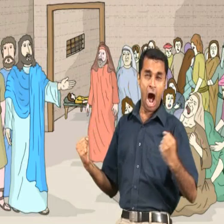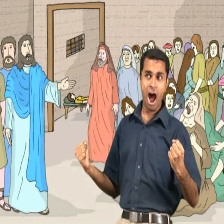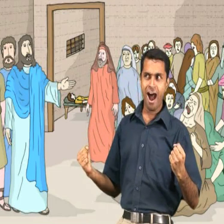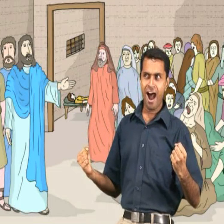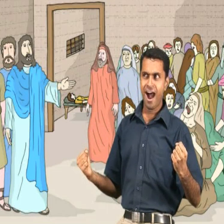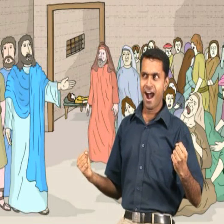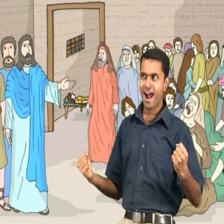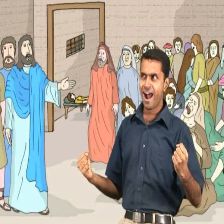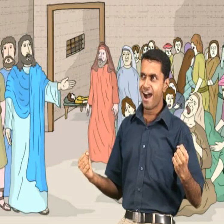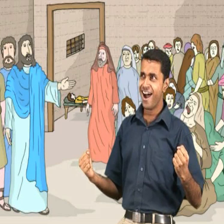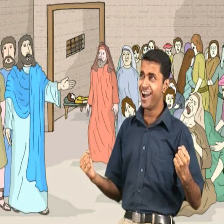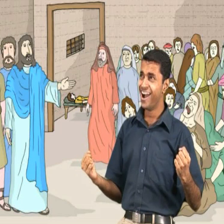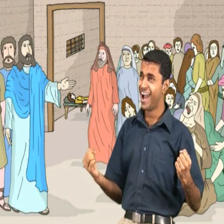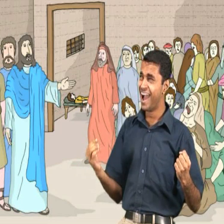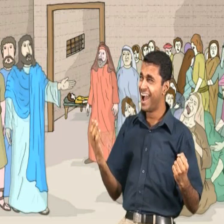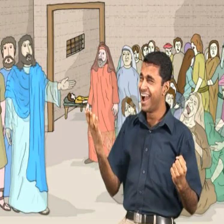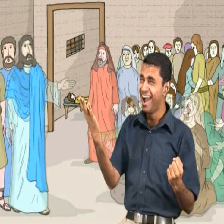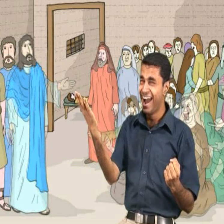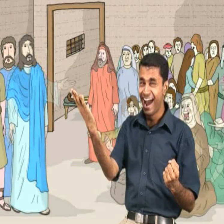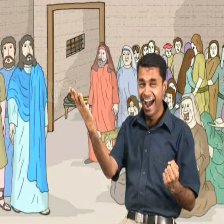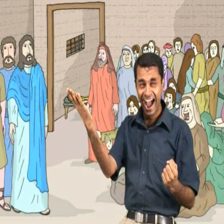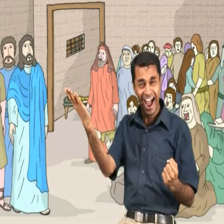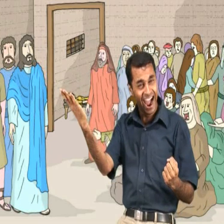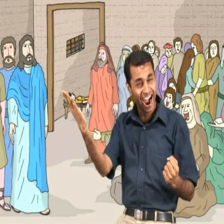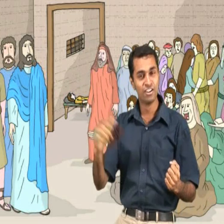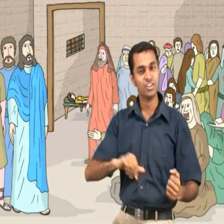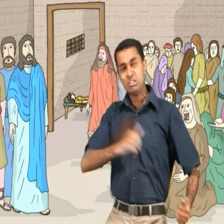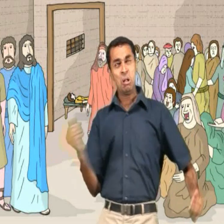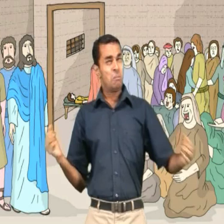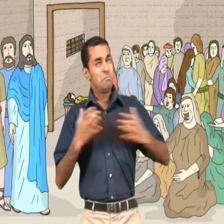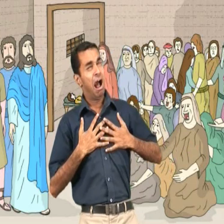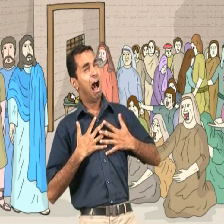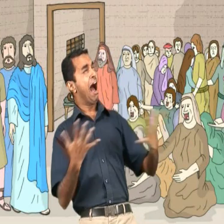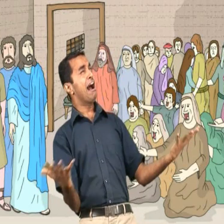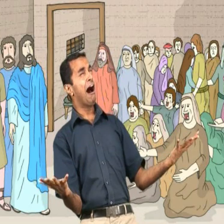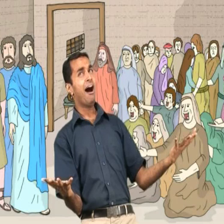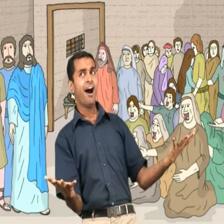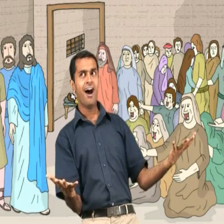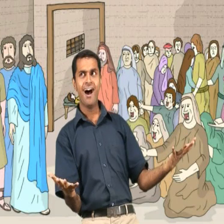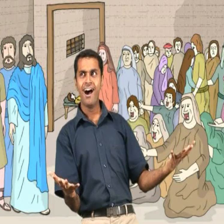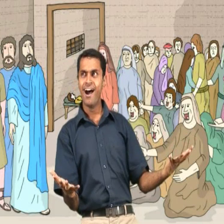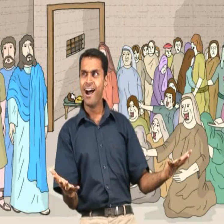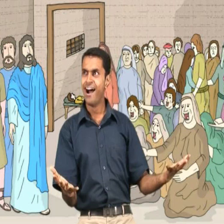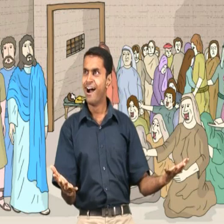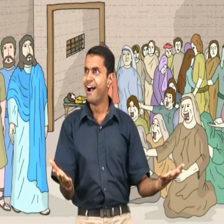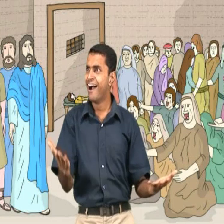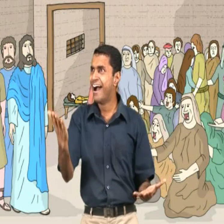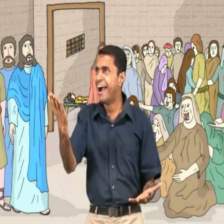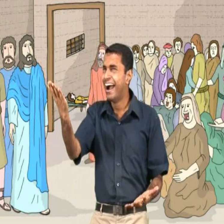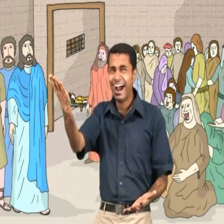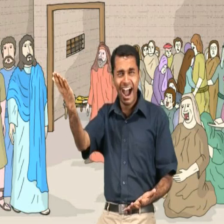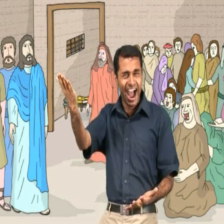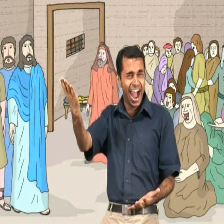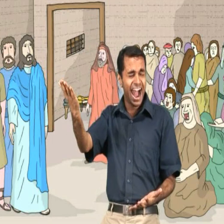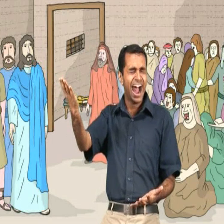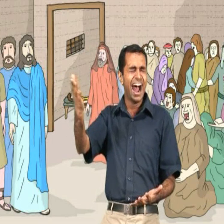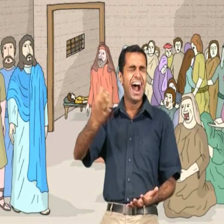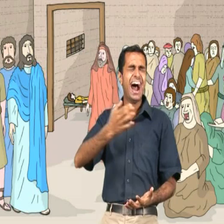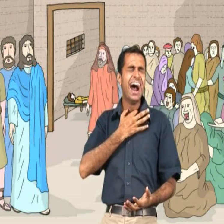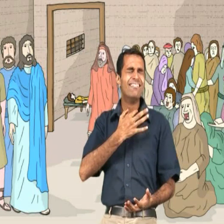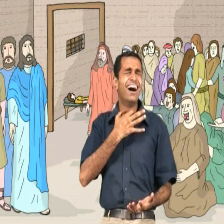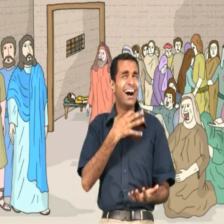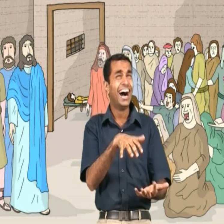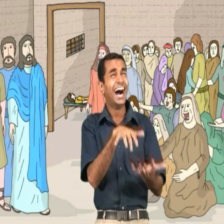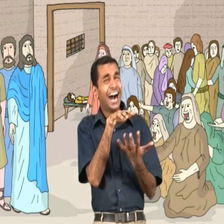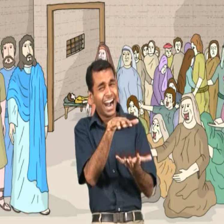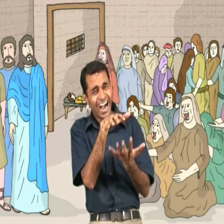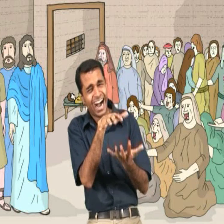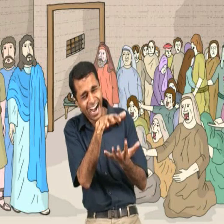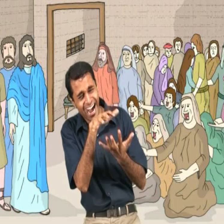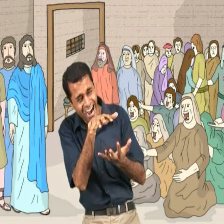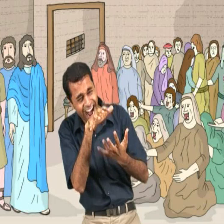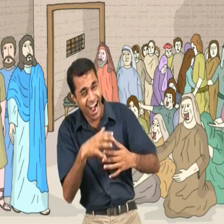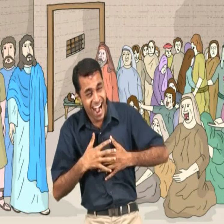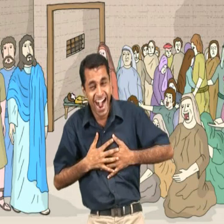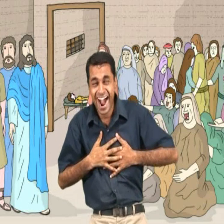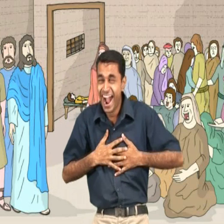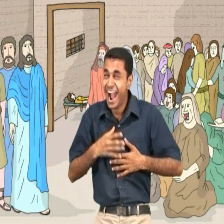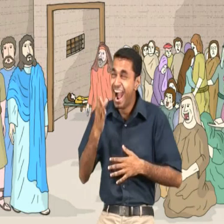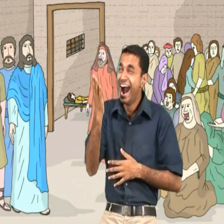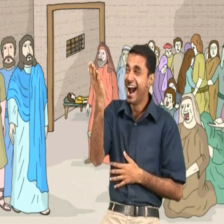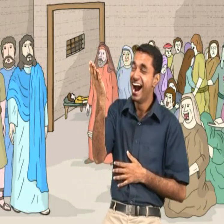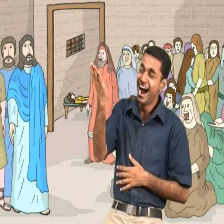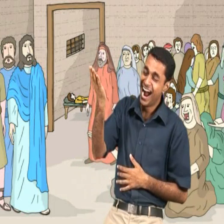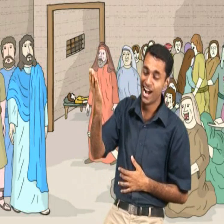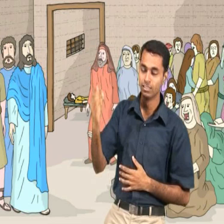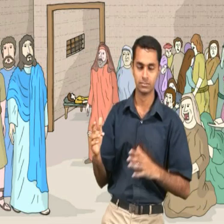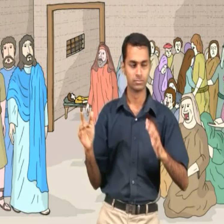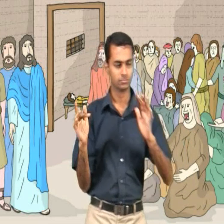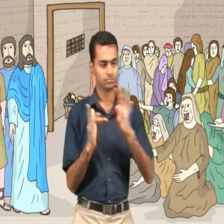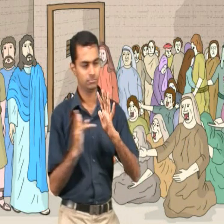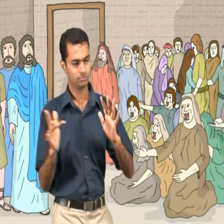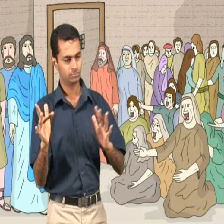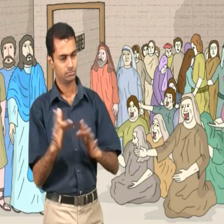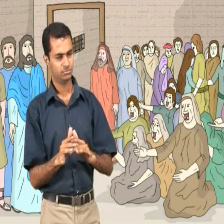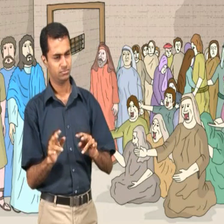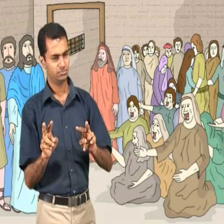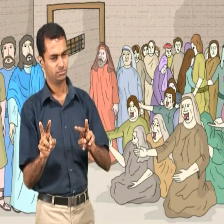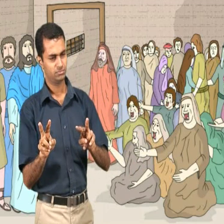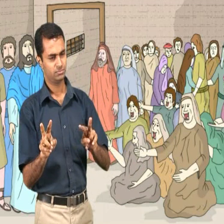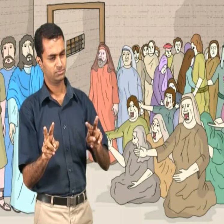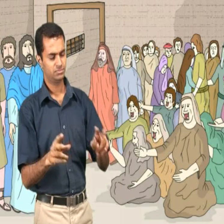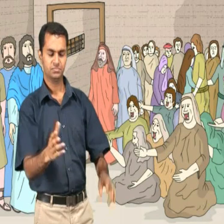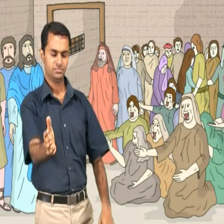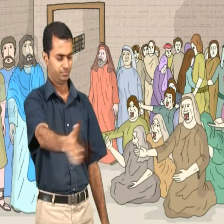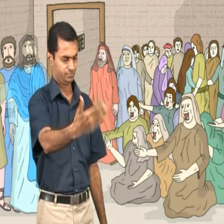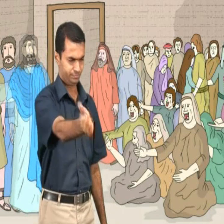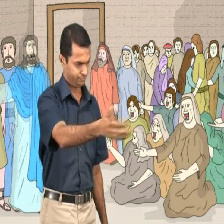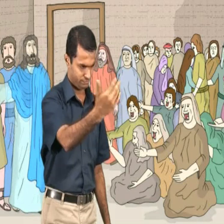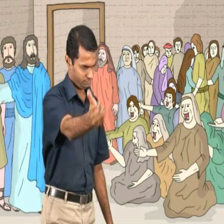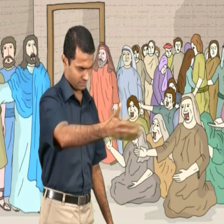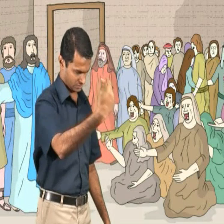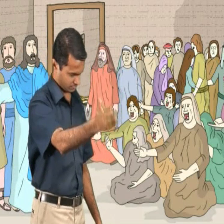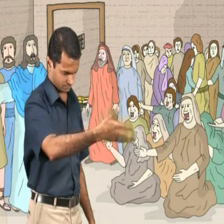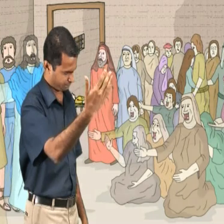And they laughed at Him.